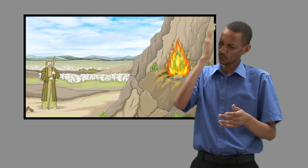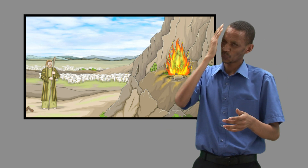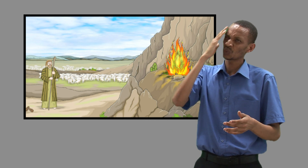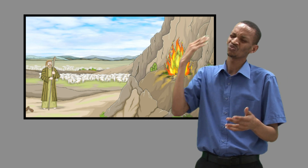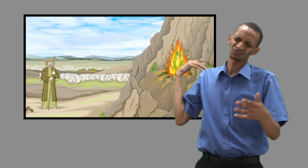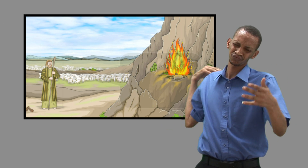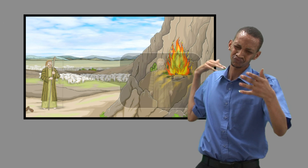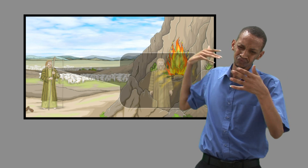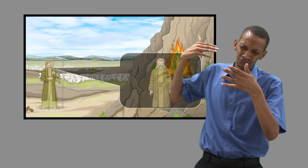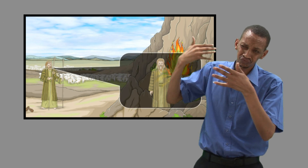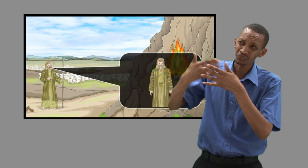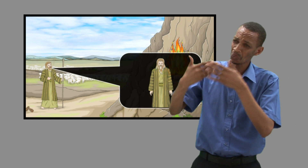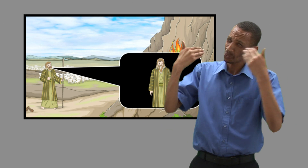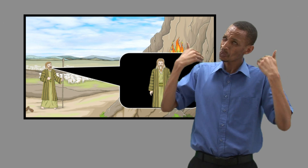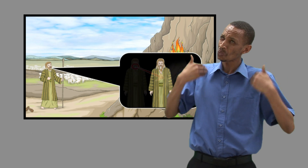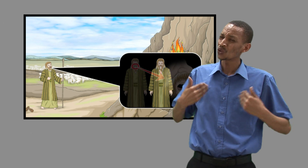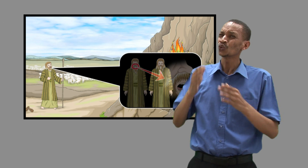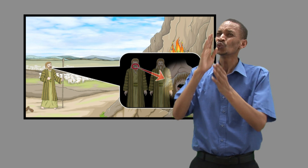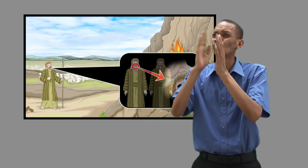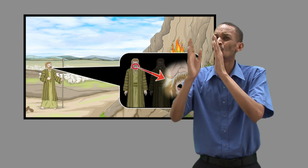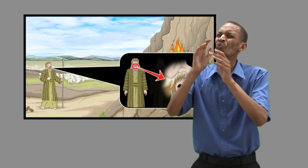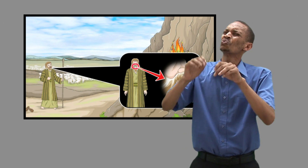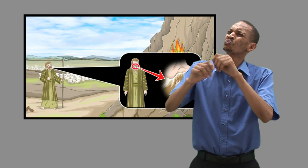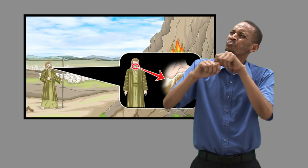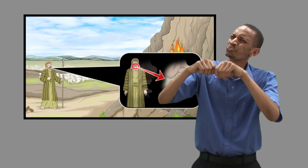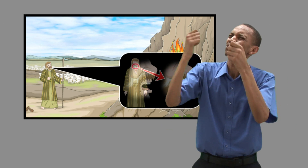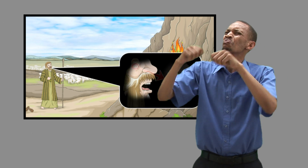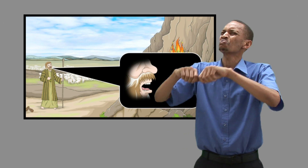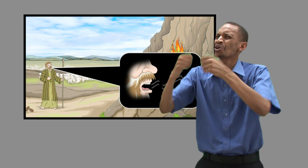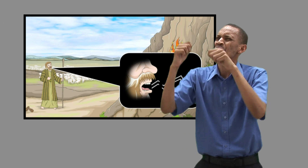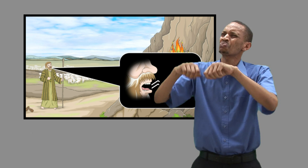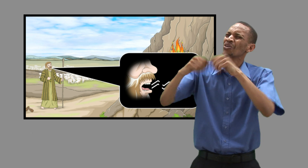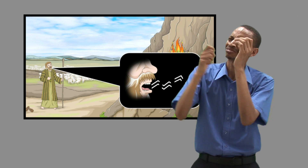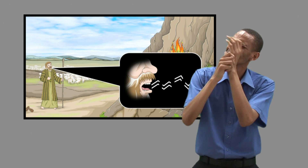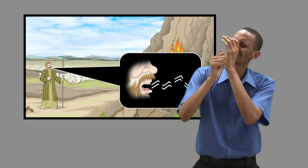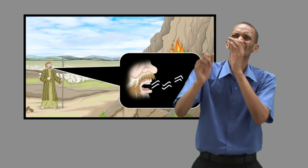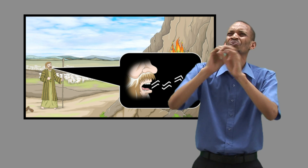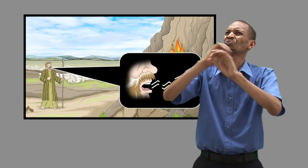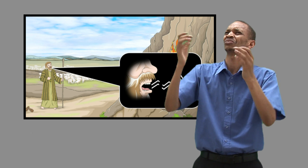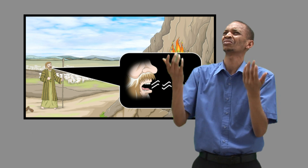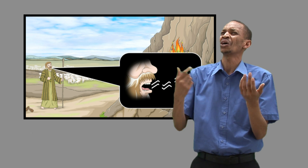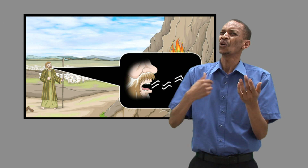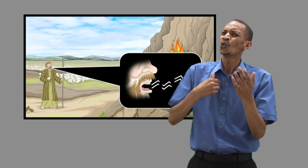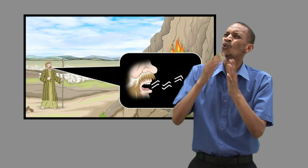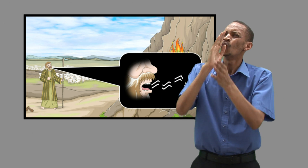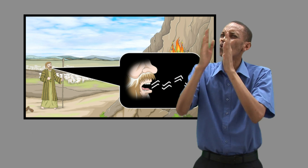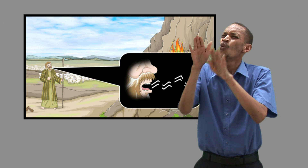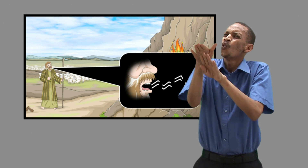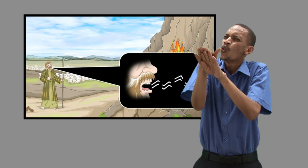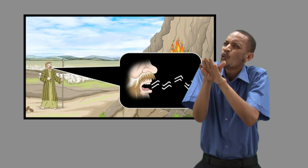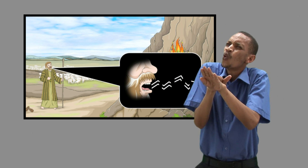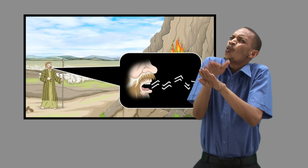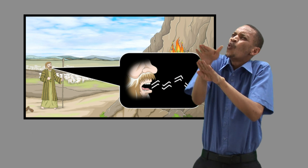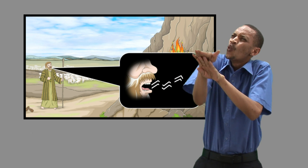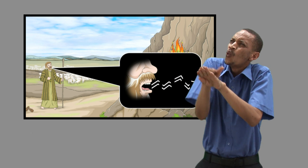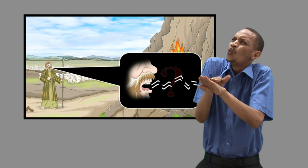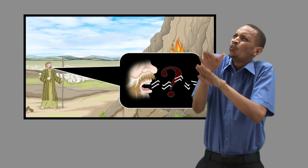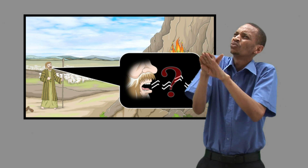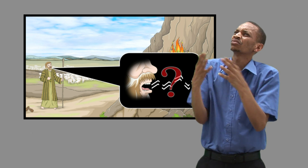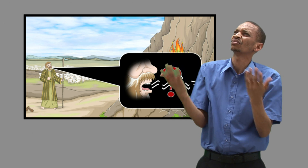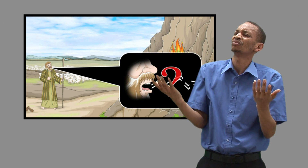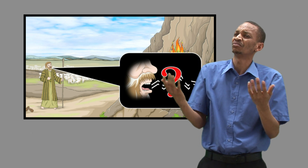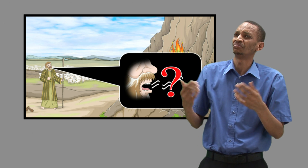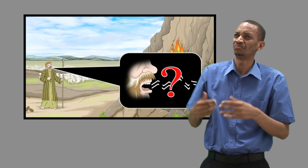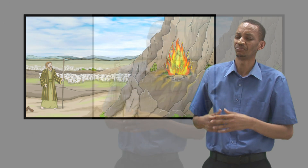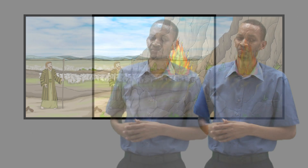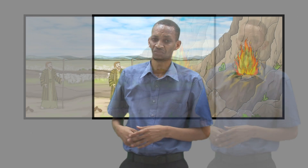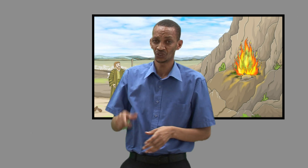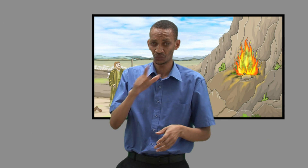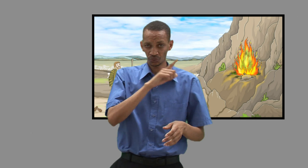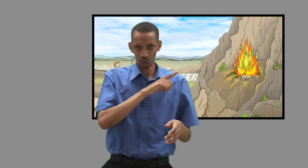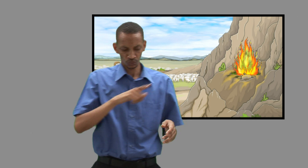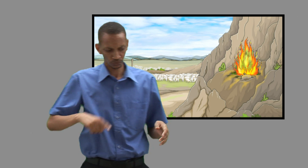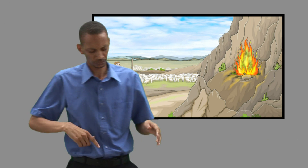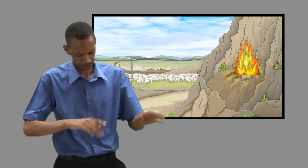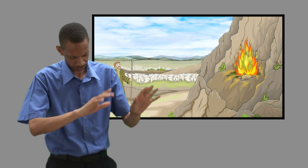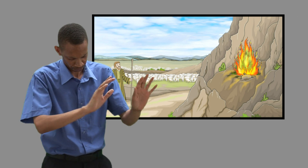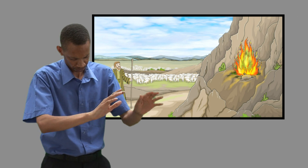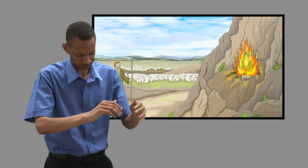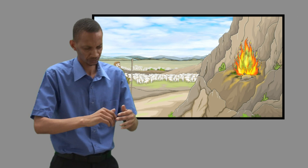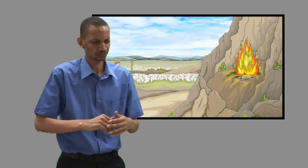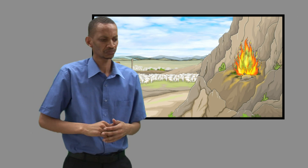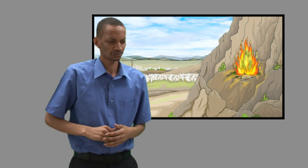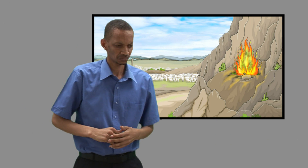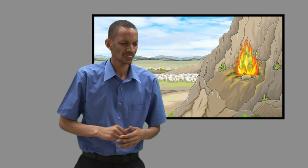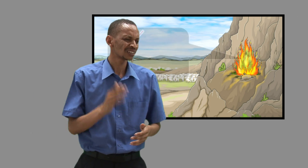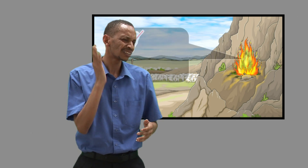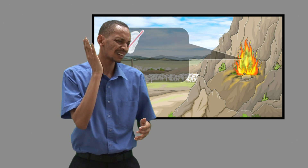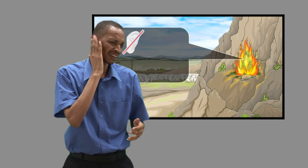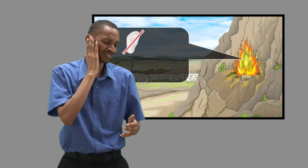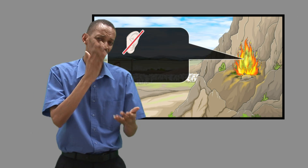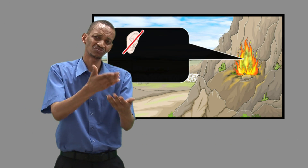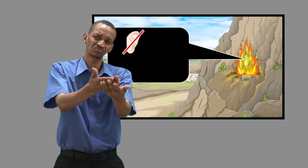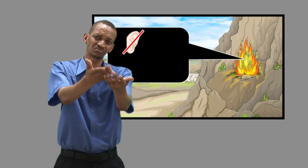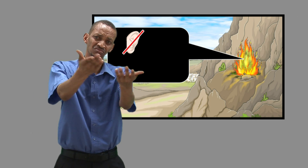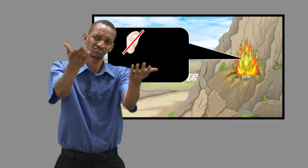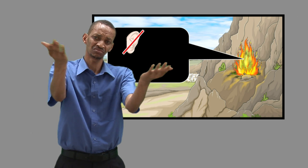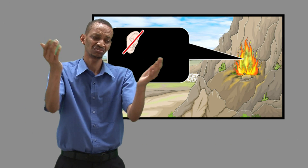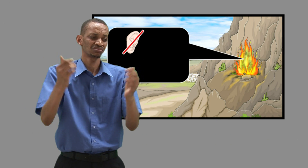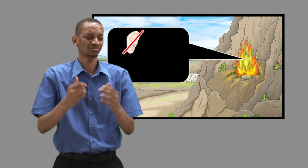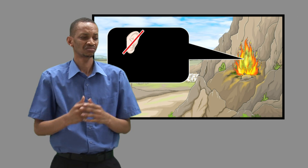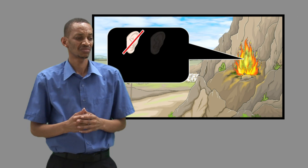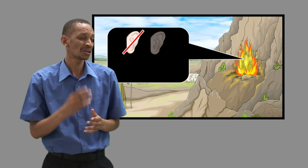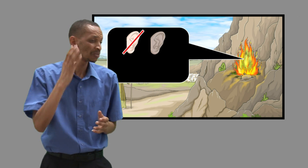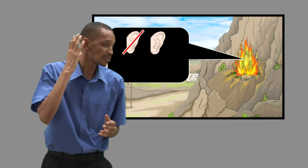“Please, Lord,” Moses replied, “I have never been eloquent, neither in the past nor since You have spoken to Your servant, for I am slow of speech and tongue.” And the LORD said to him, “Who gave man his mouth?